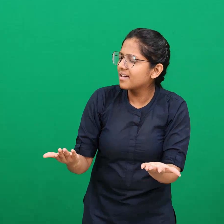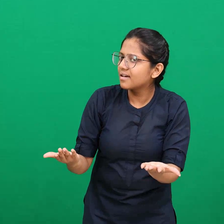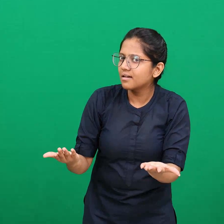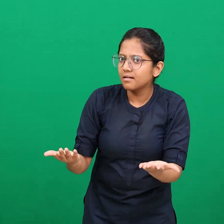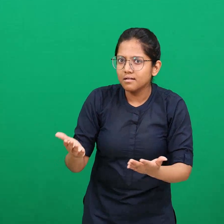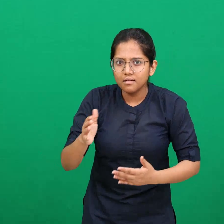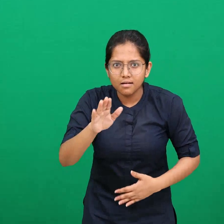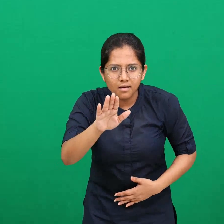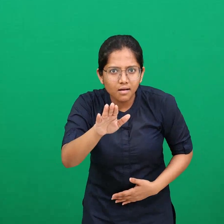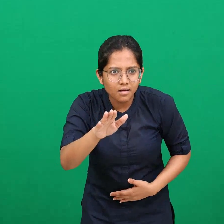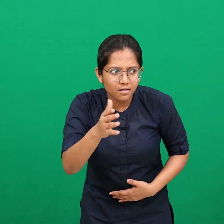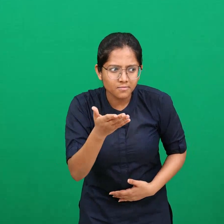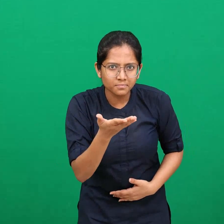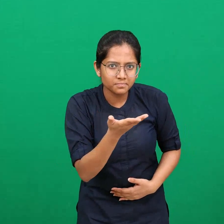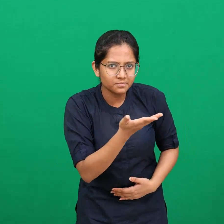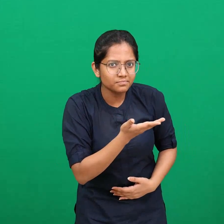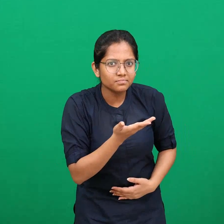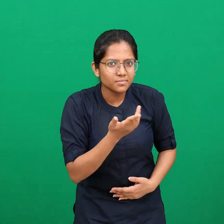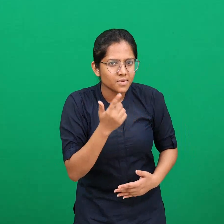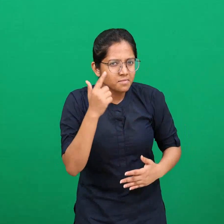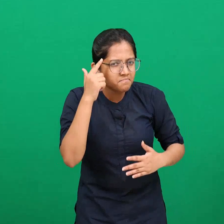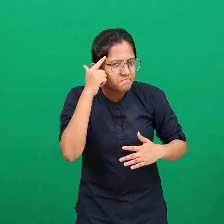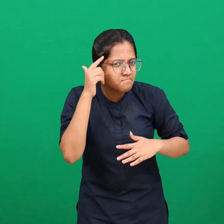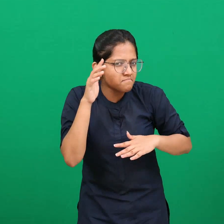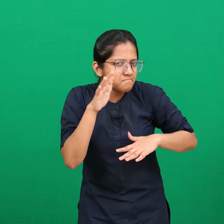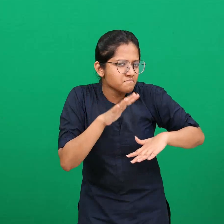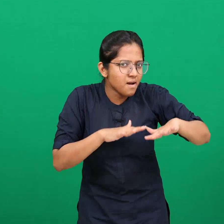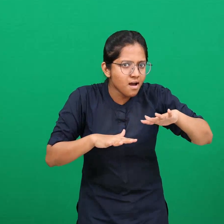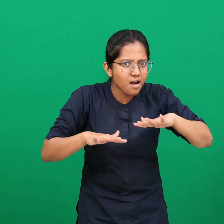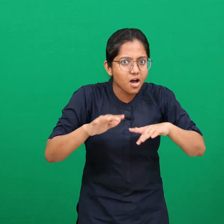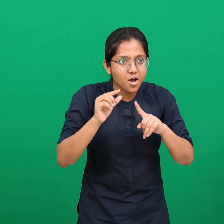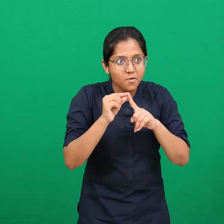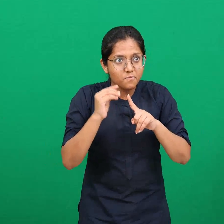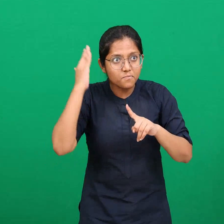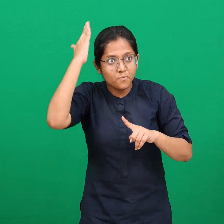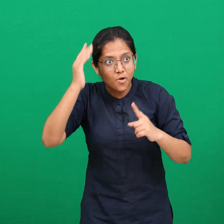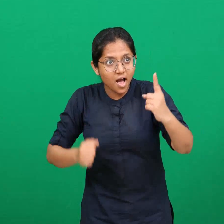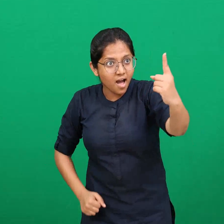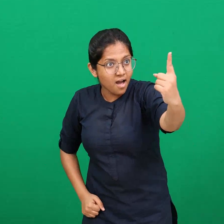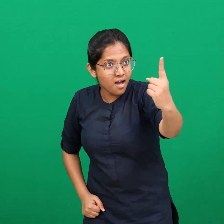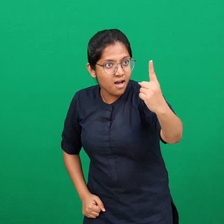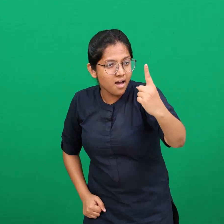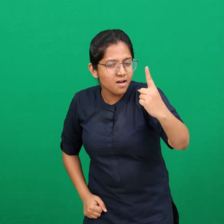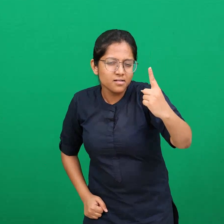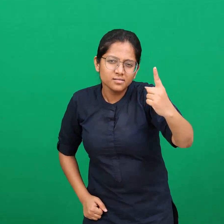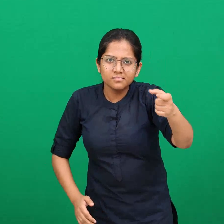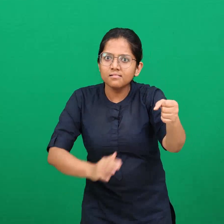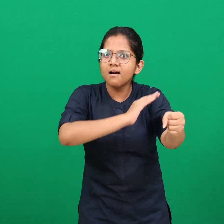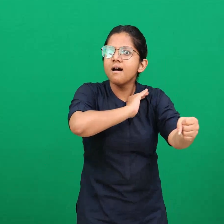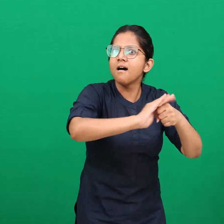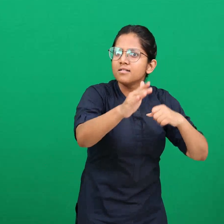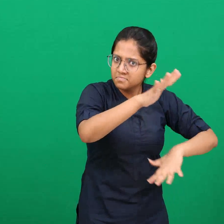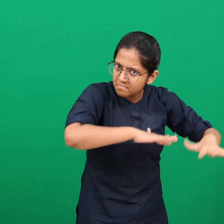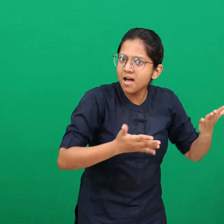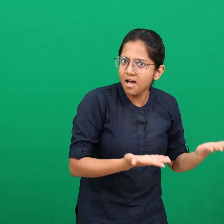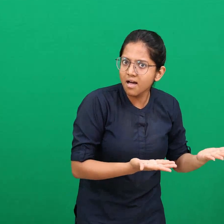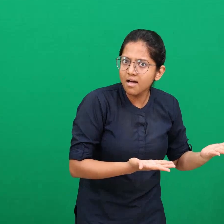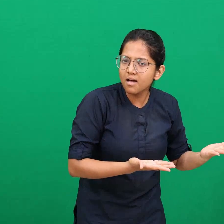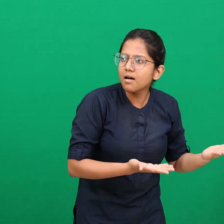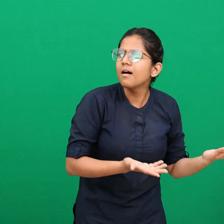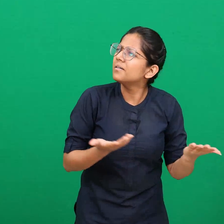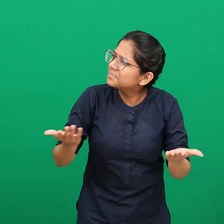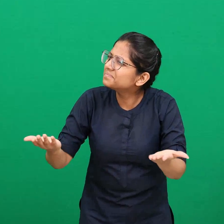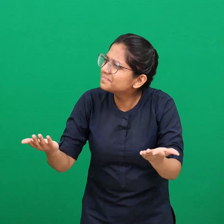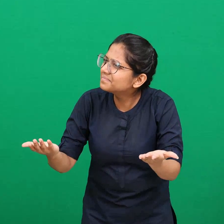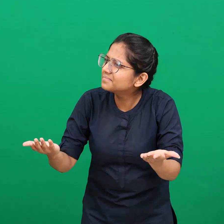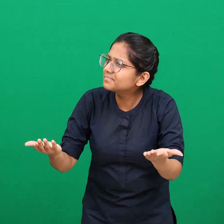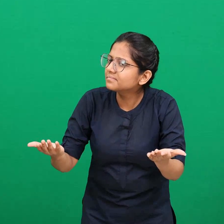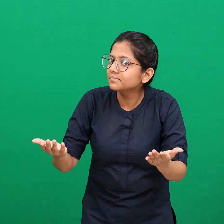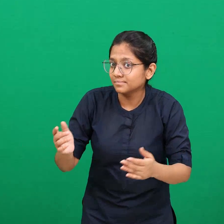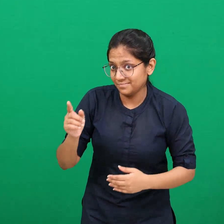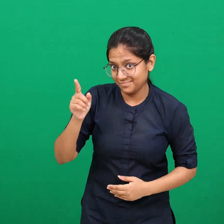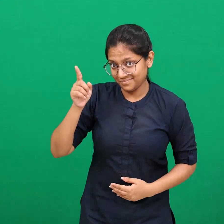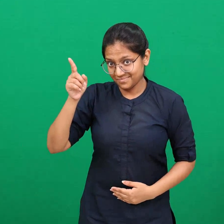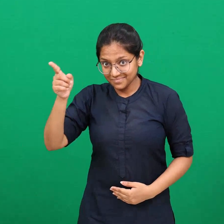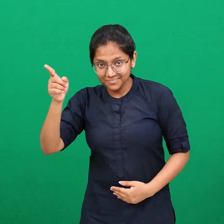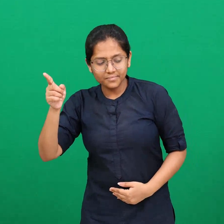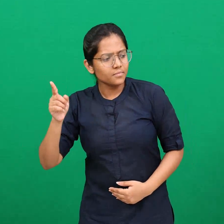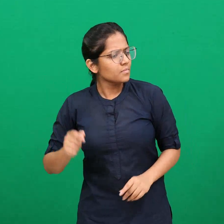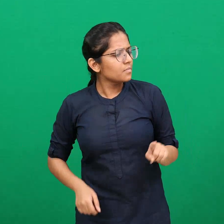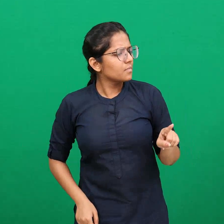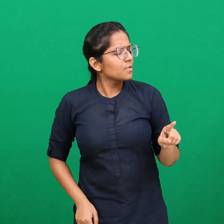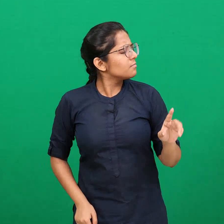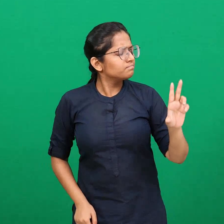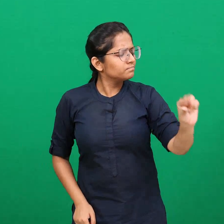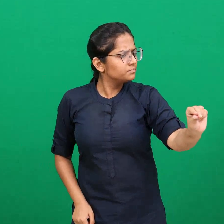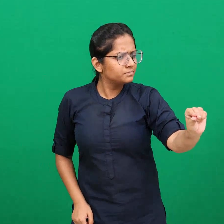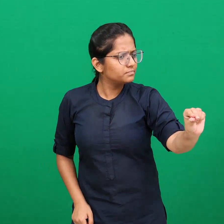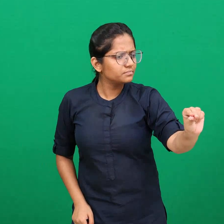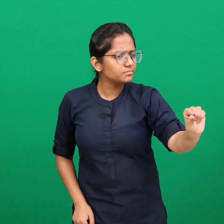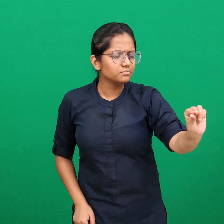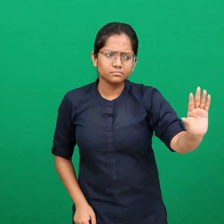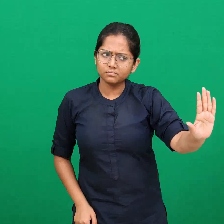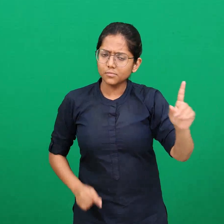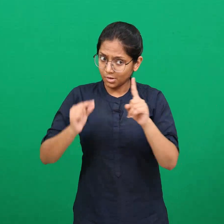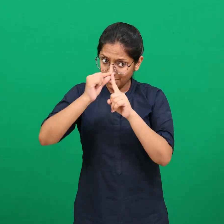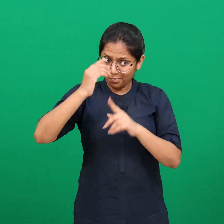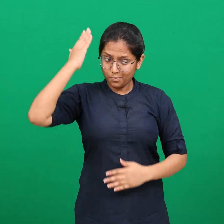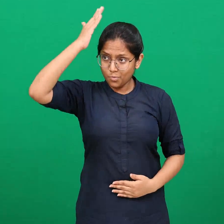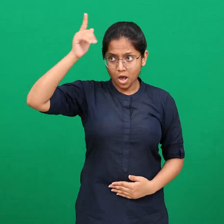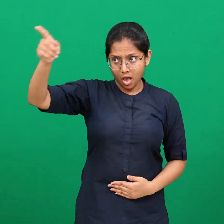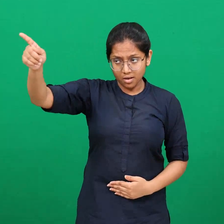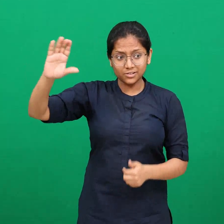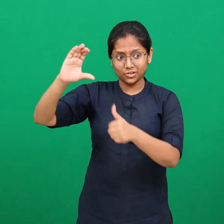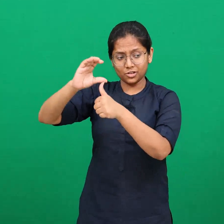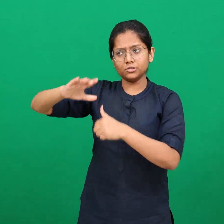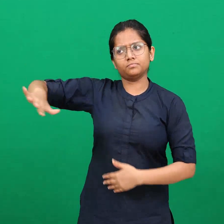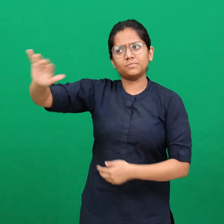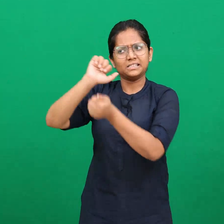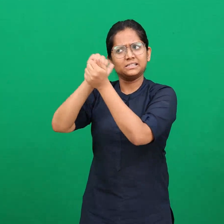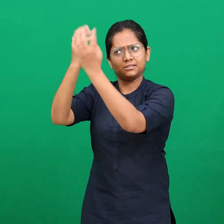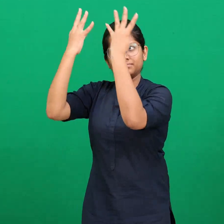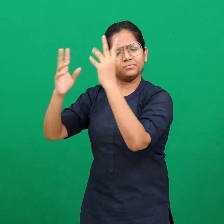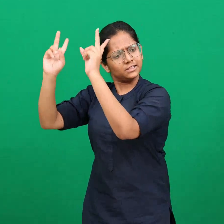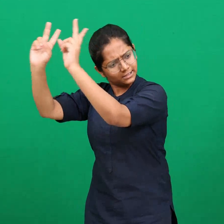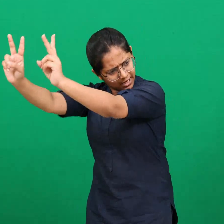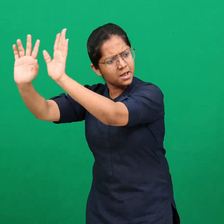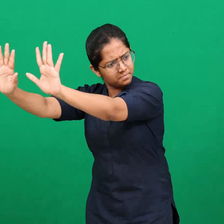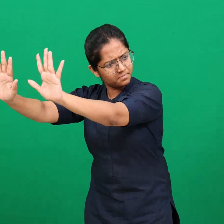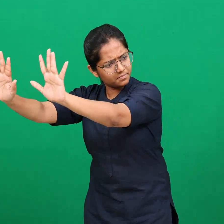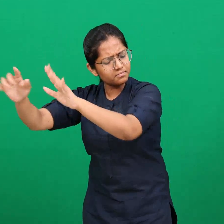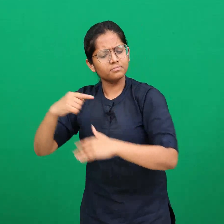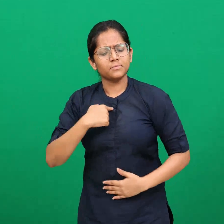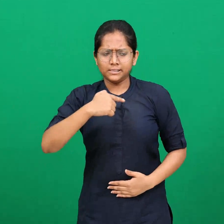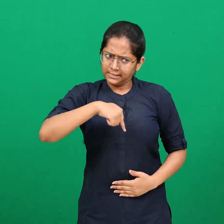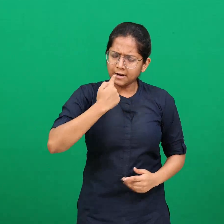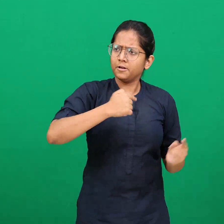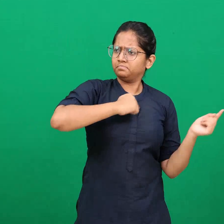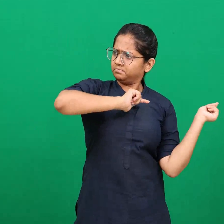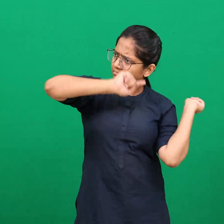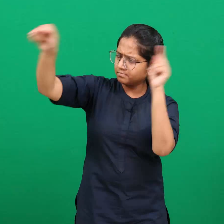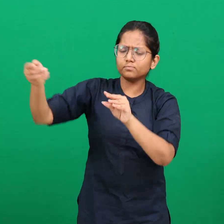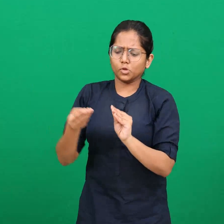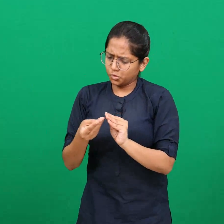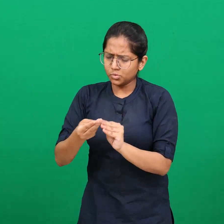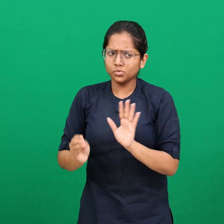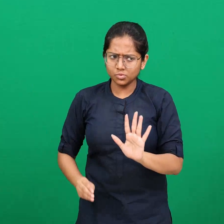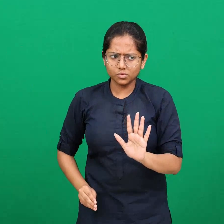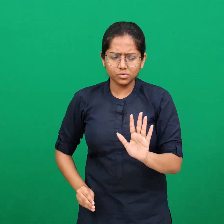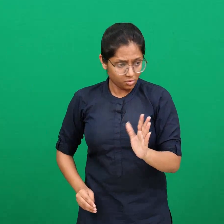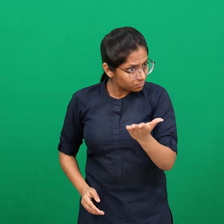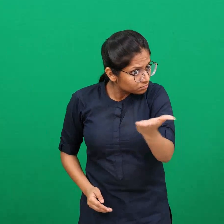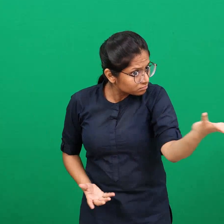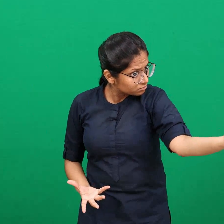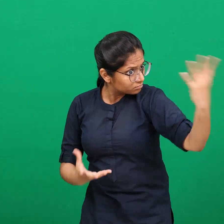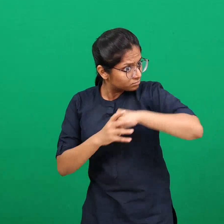But Festus replied, "Paul is being held in Caesarea, and I myself am going there soon.